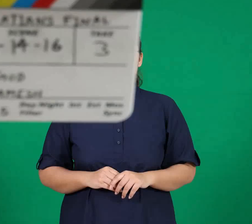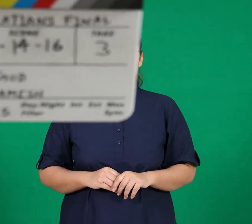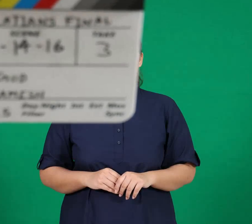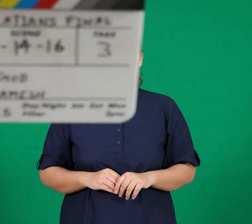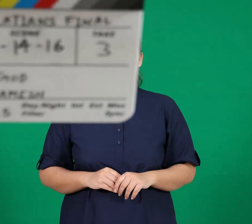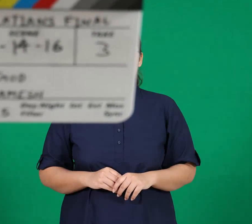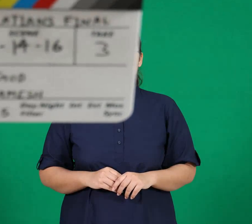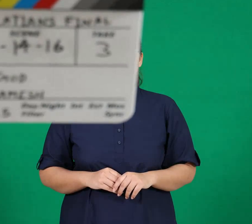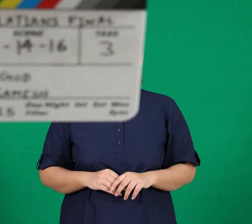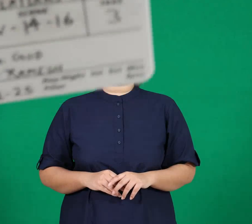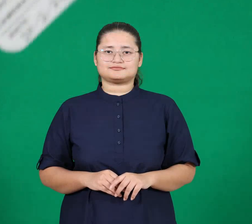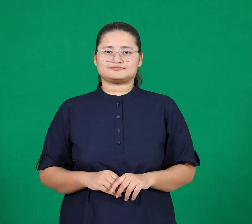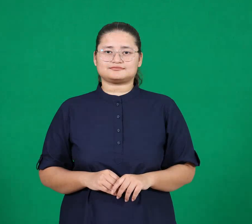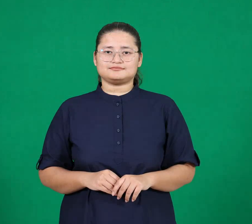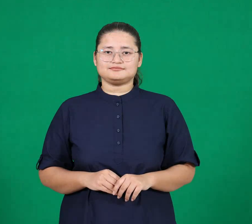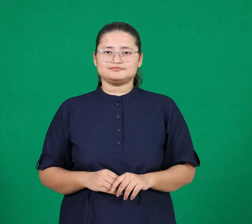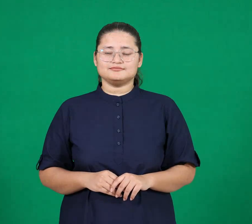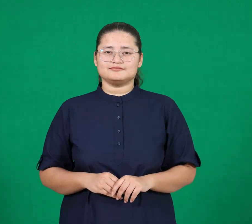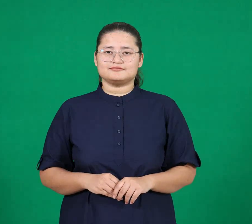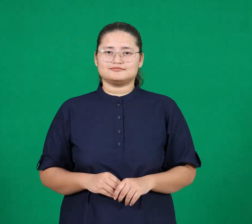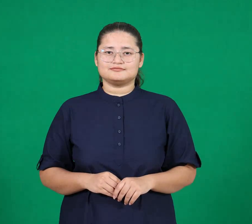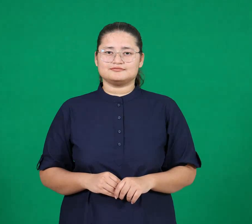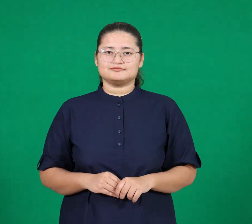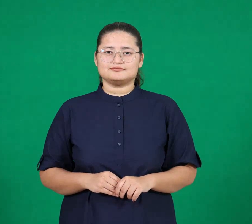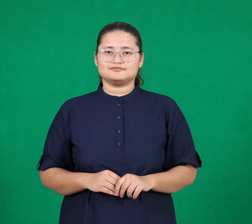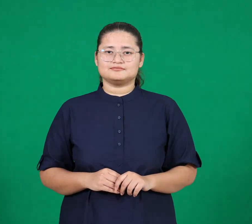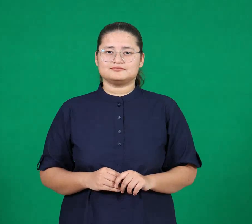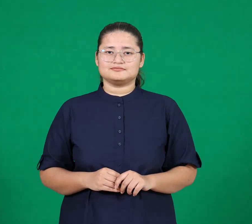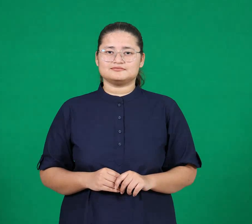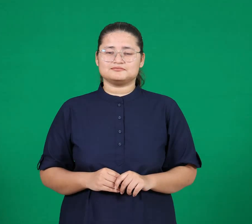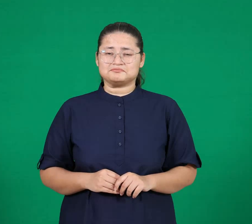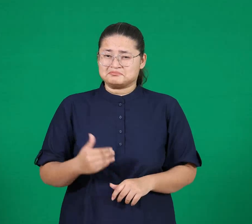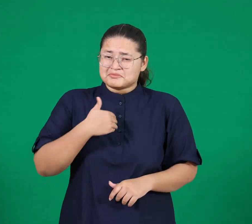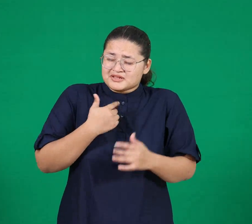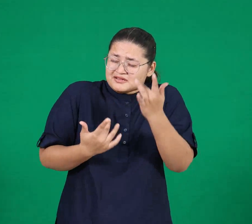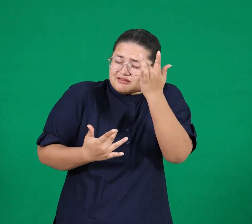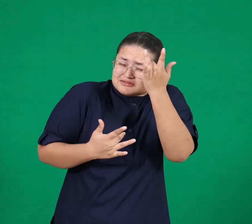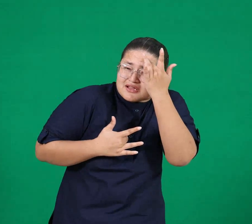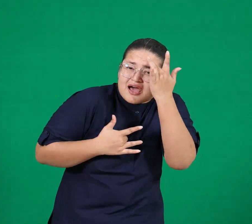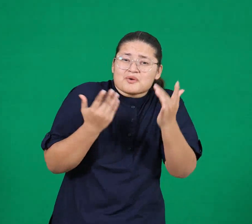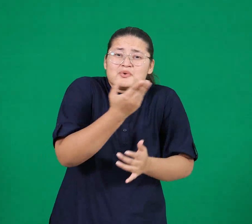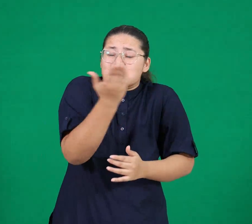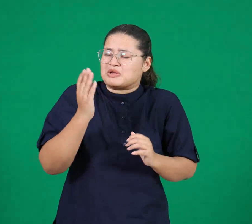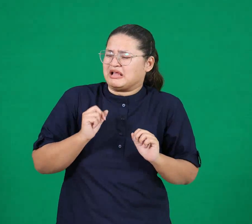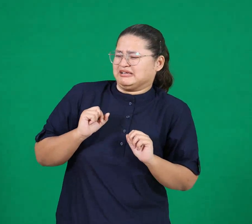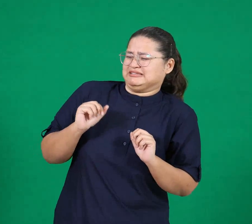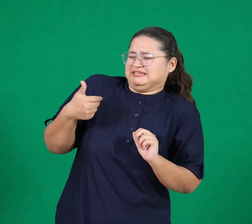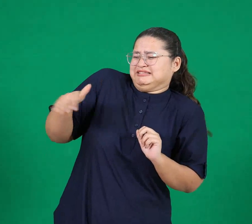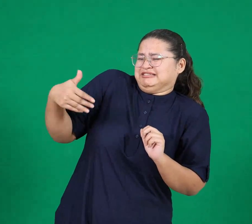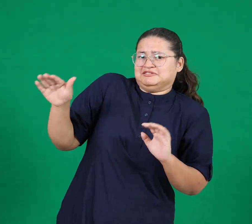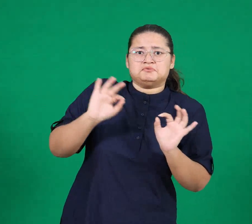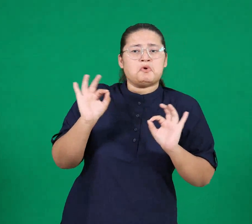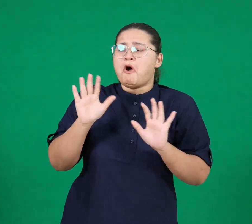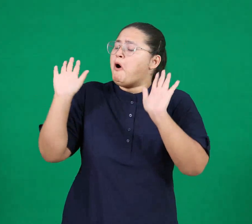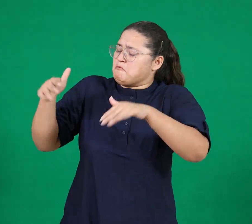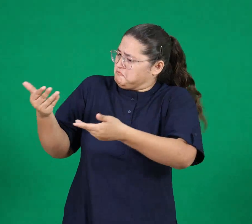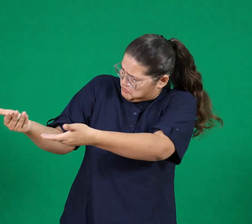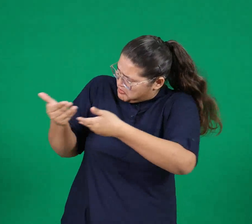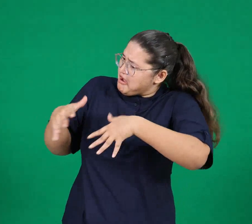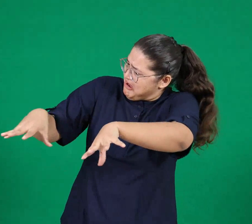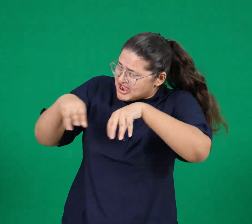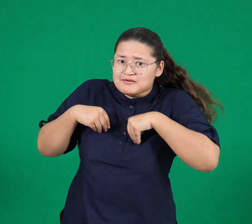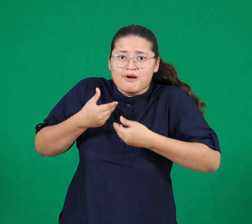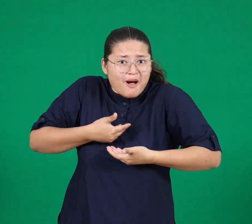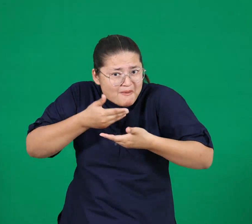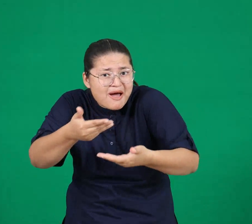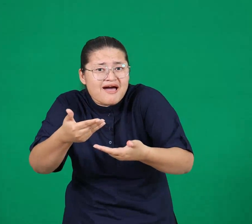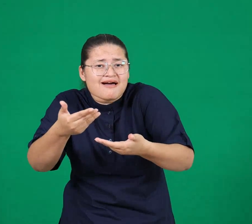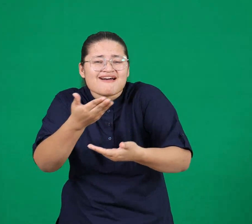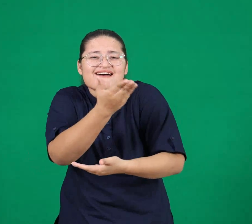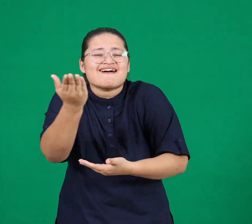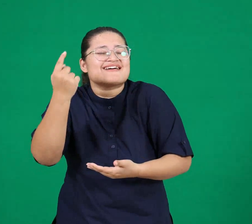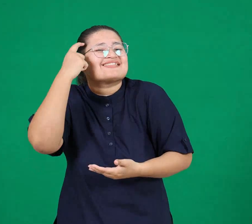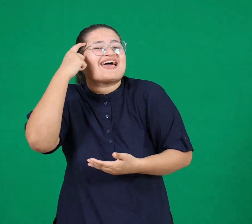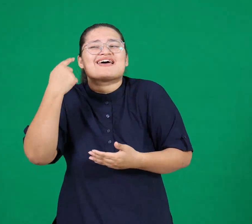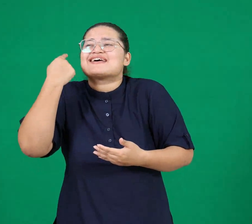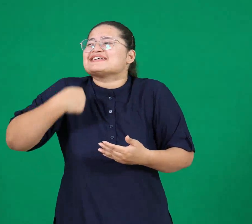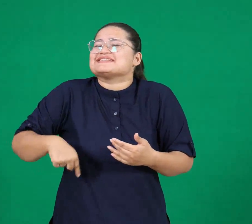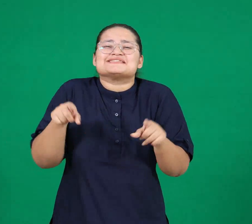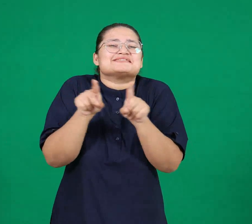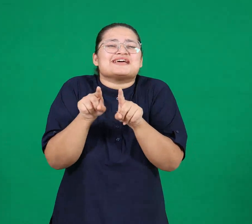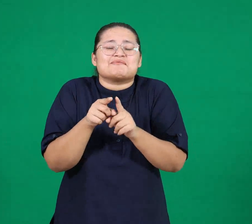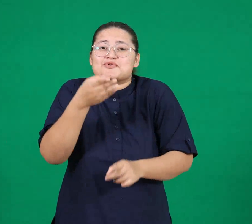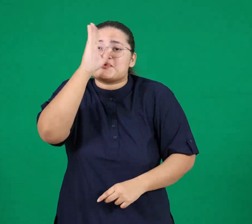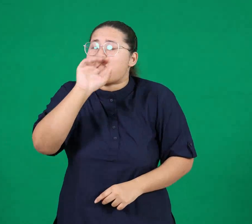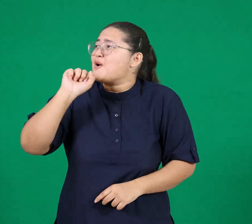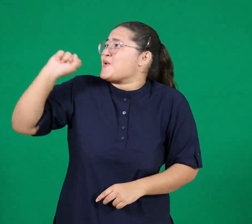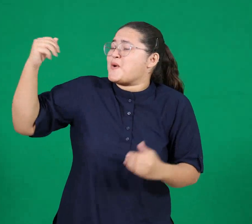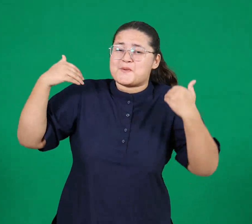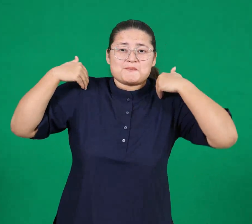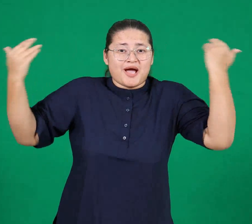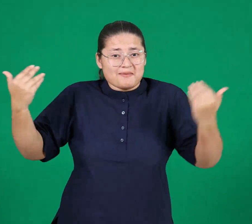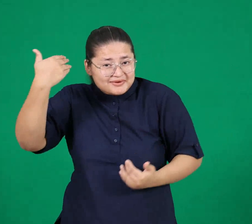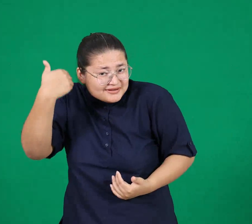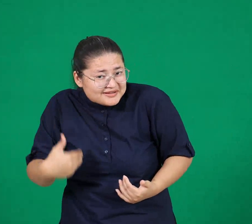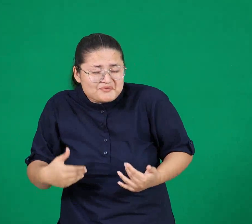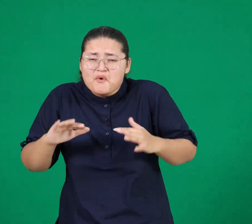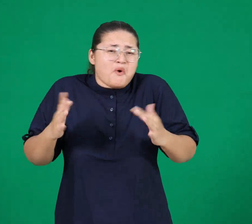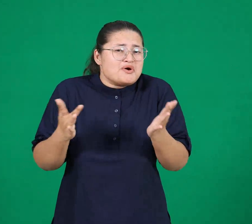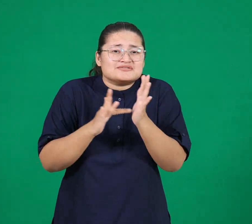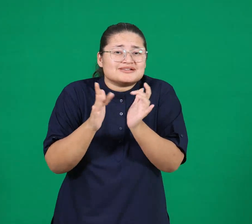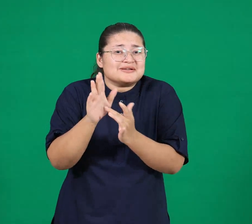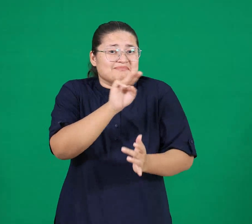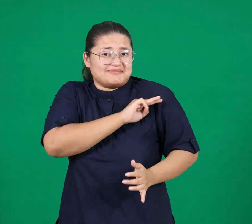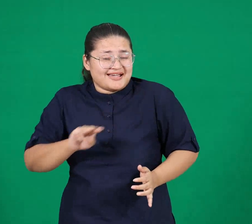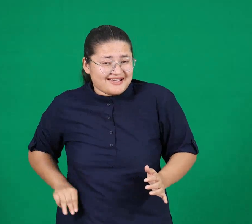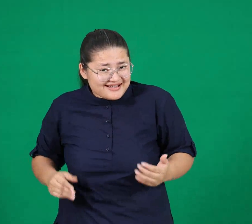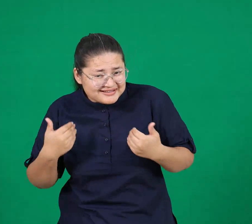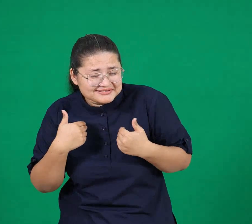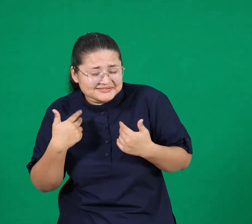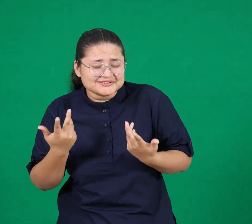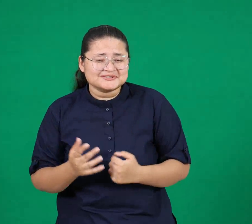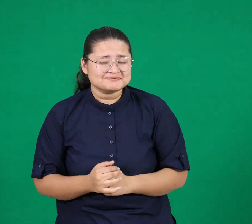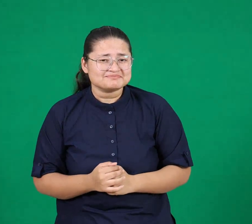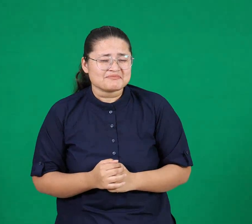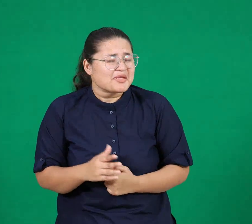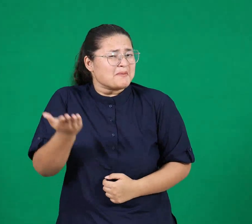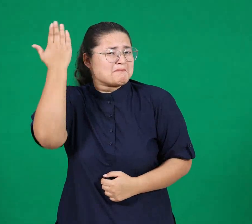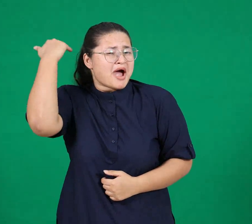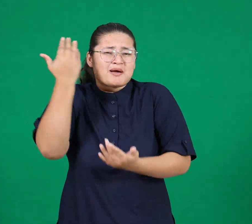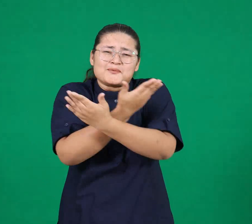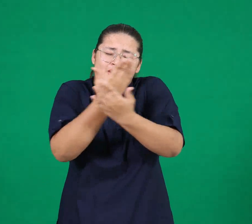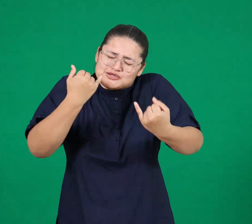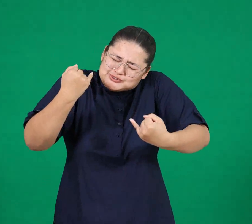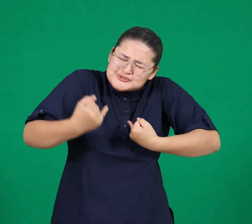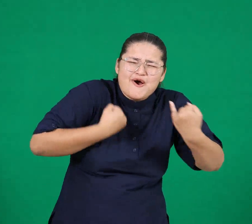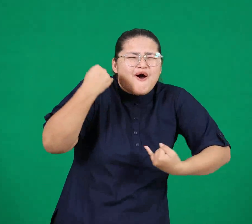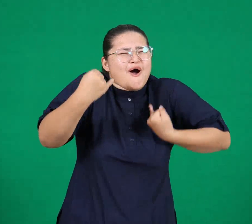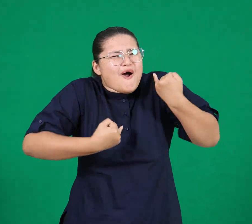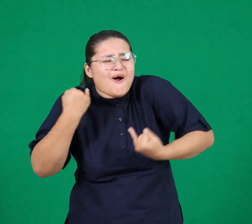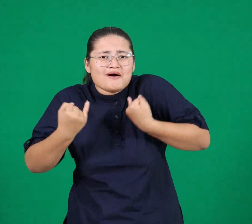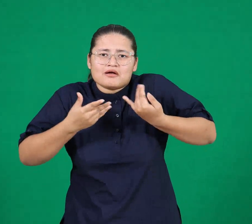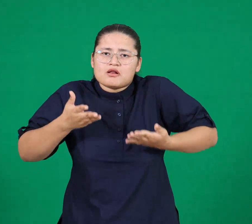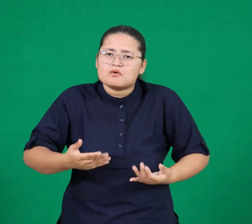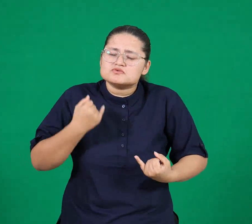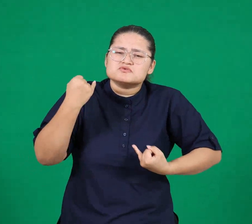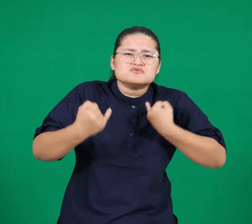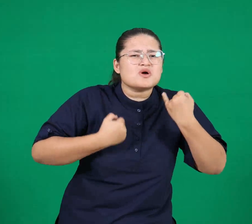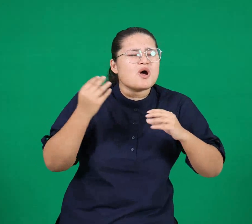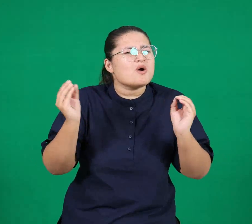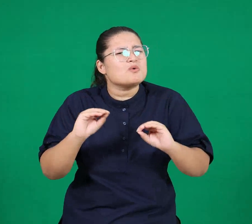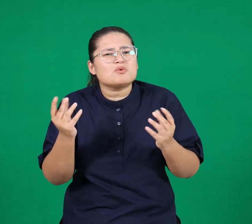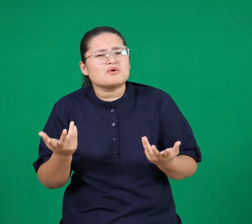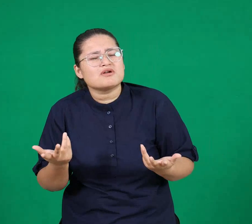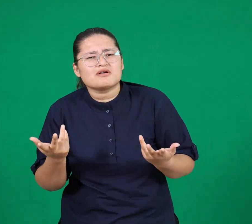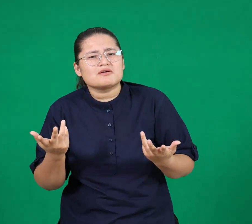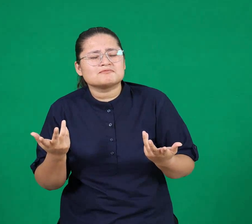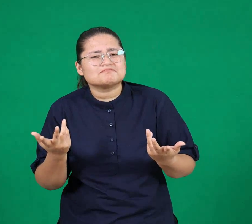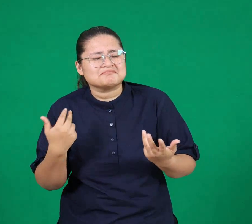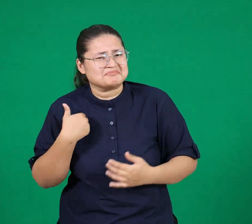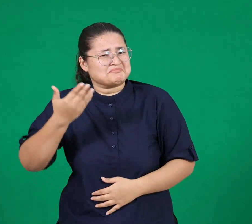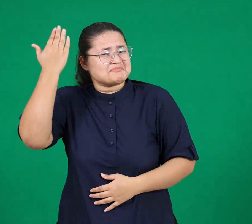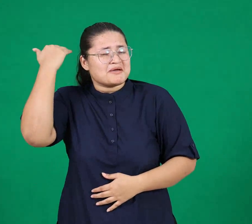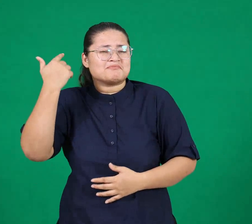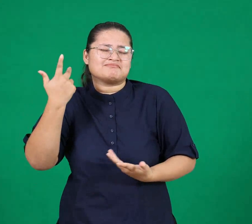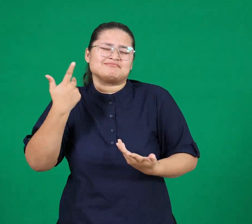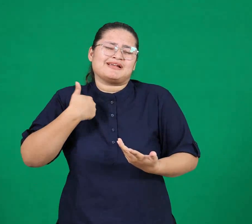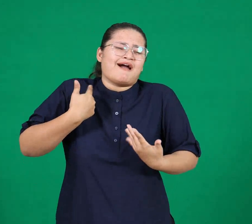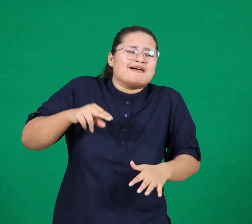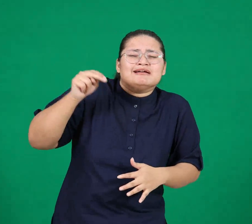And although my illness was a trial to you, you did not despise or reject me. Instead, you welcomed me as if I were an angel of God, as if I were Christ Jesus Himself.